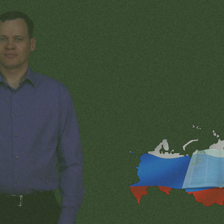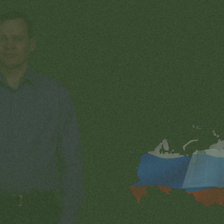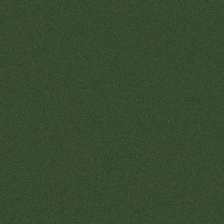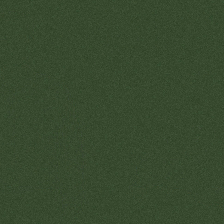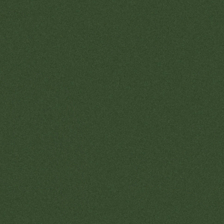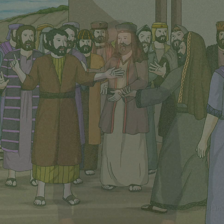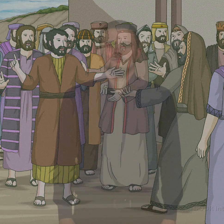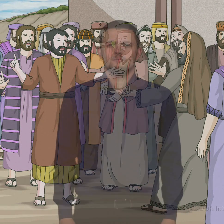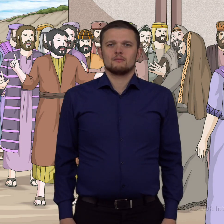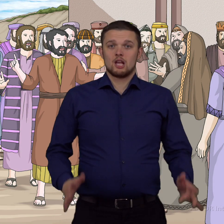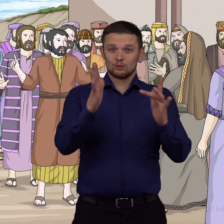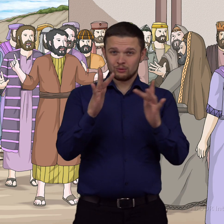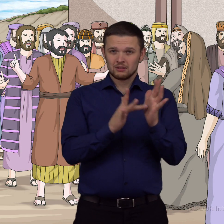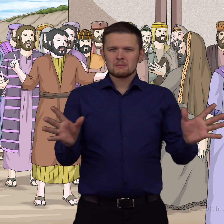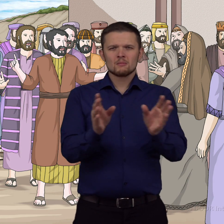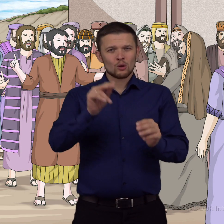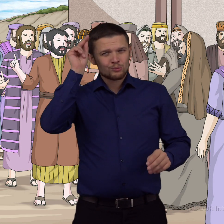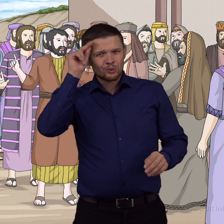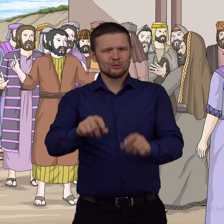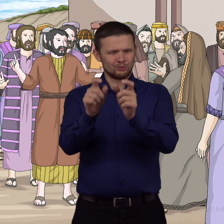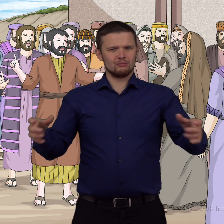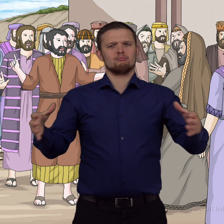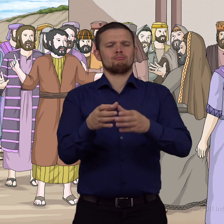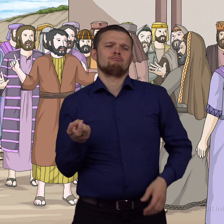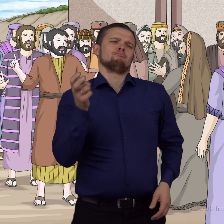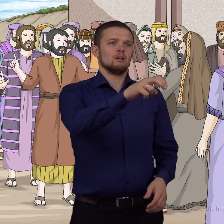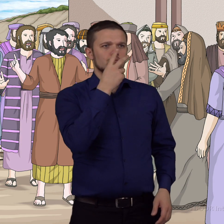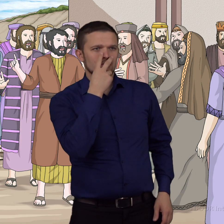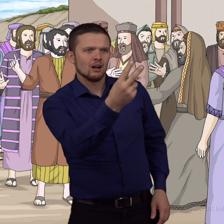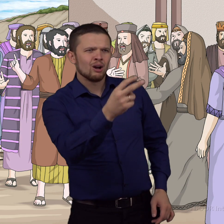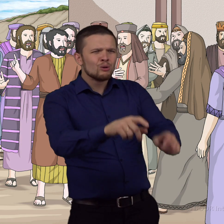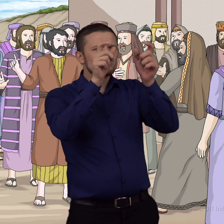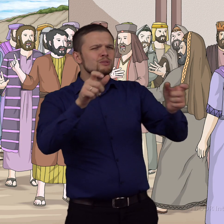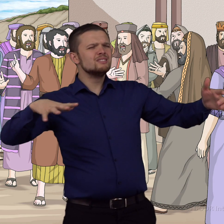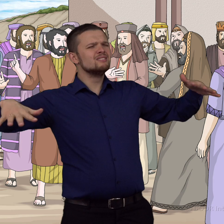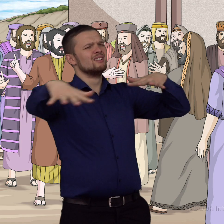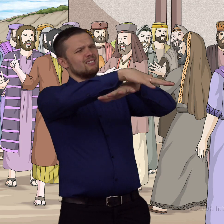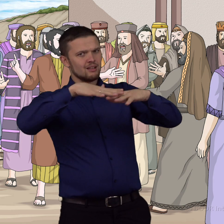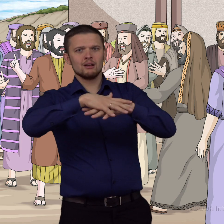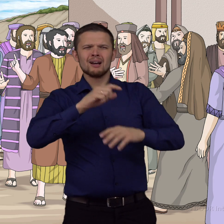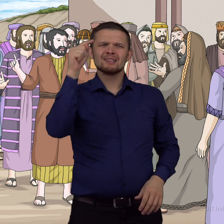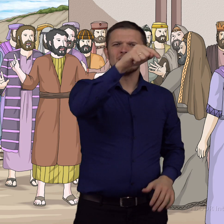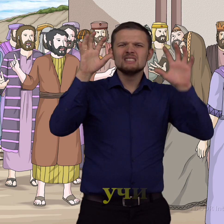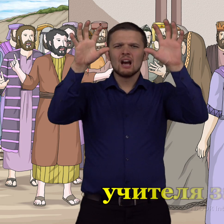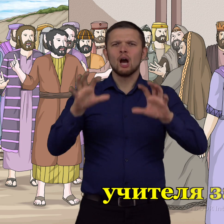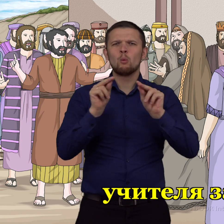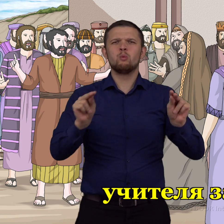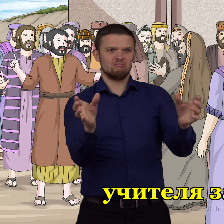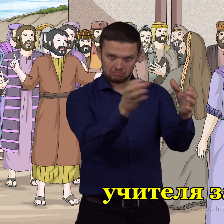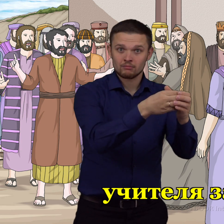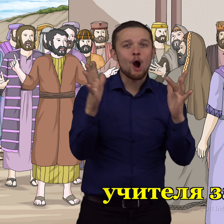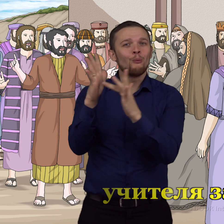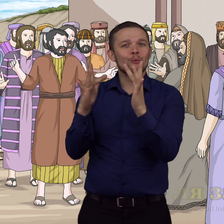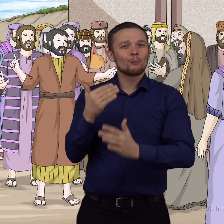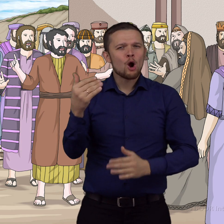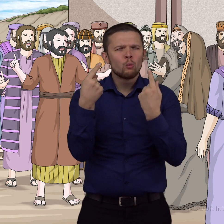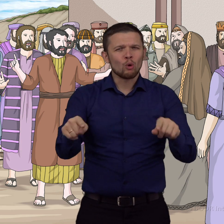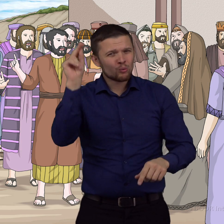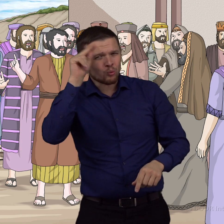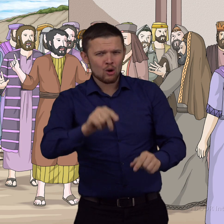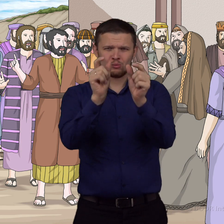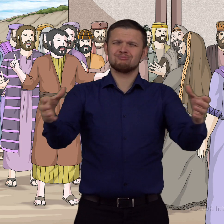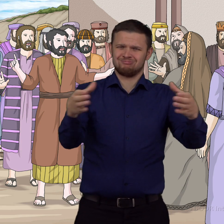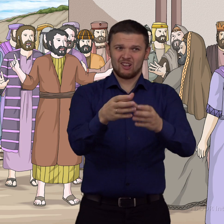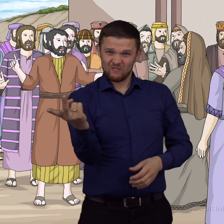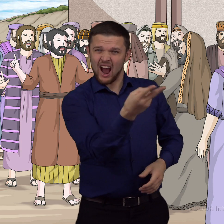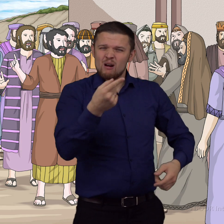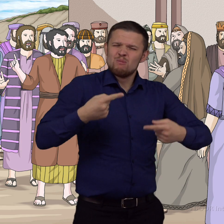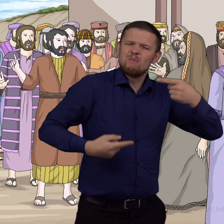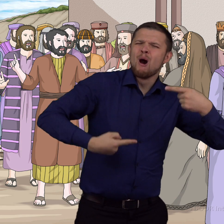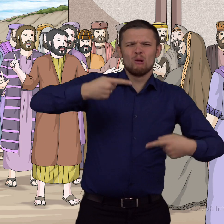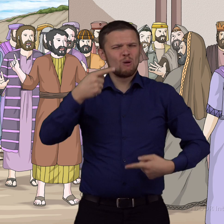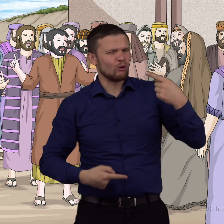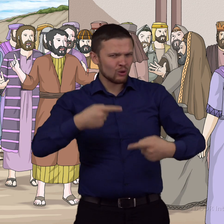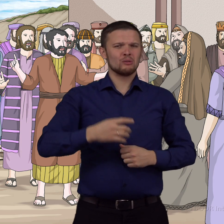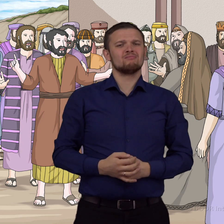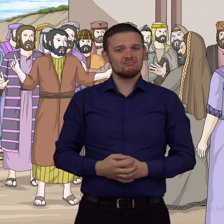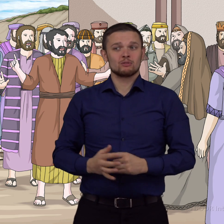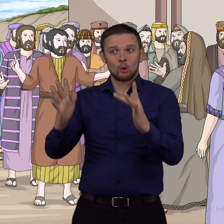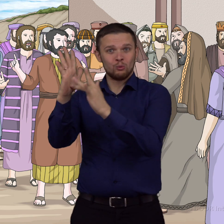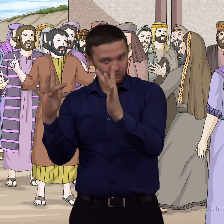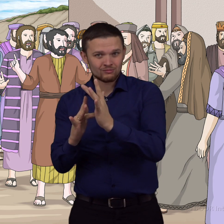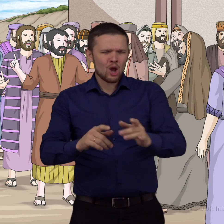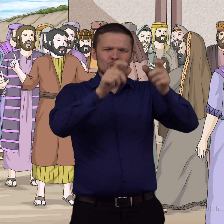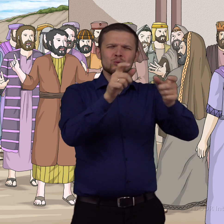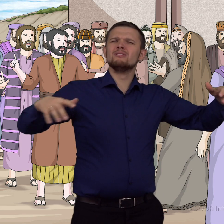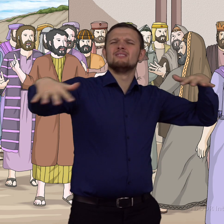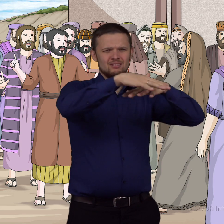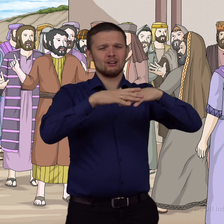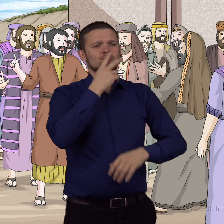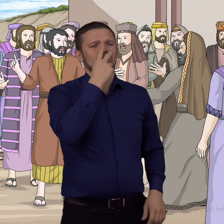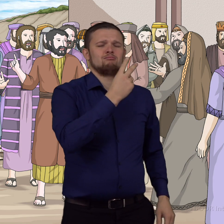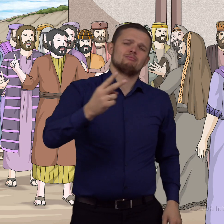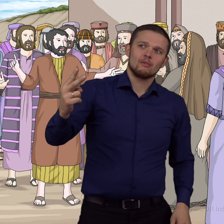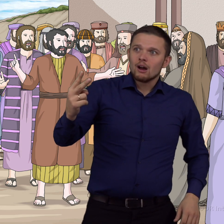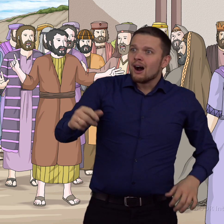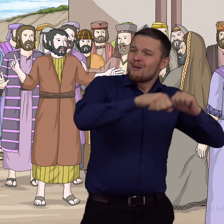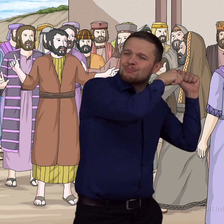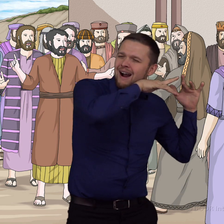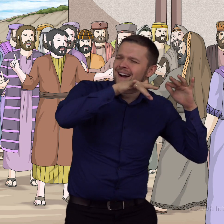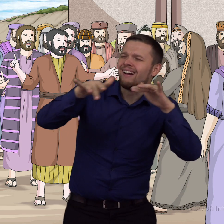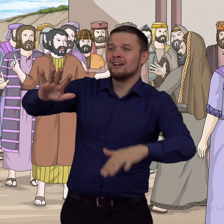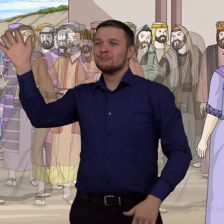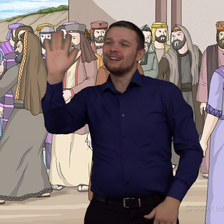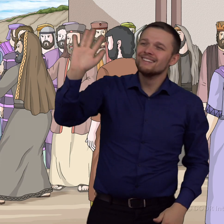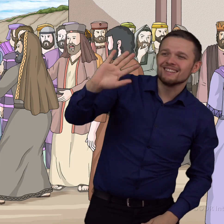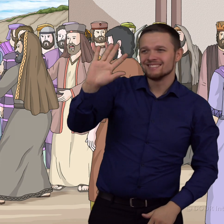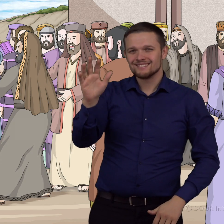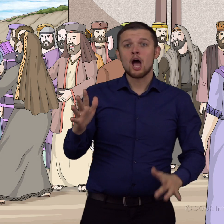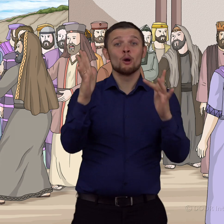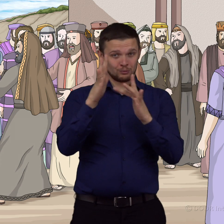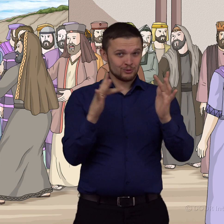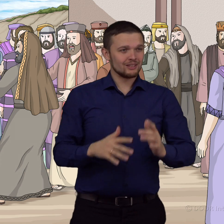When they returned to the other disciples, they saw a large crowd around them, and scribes arguing with them.